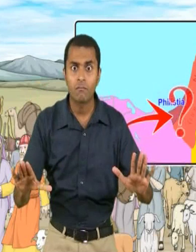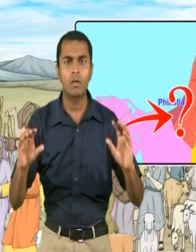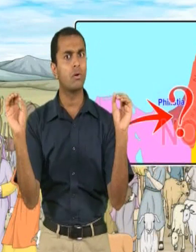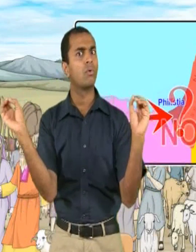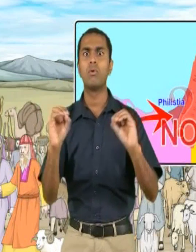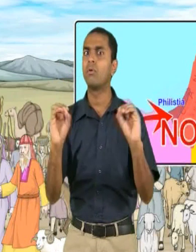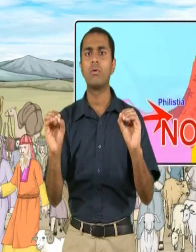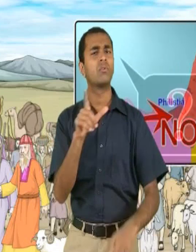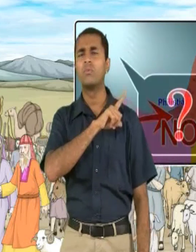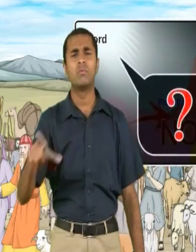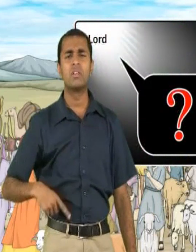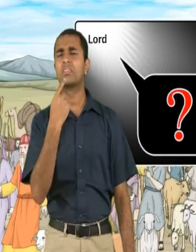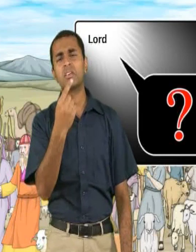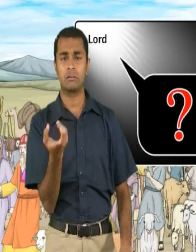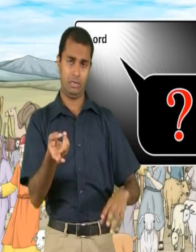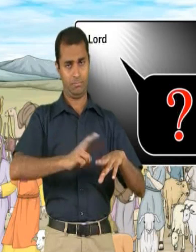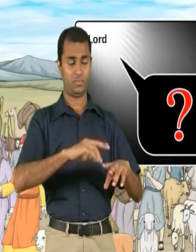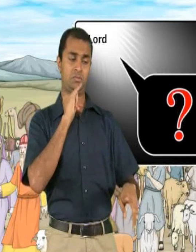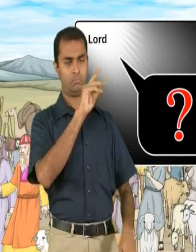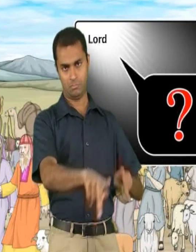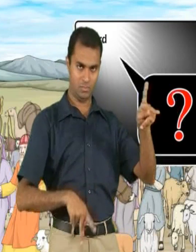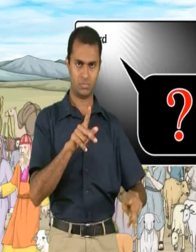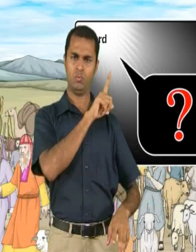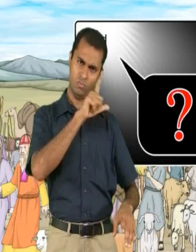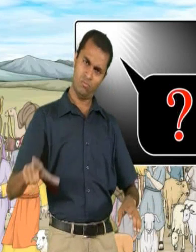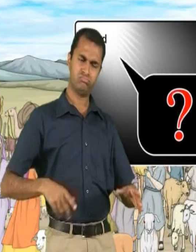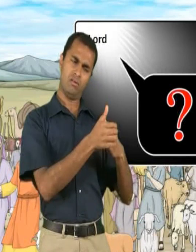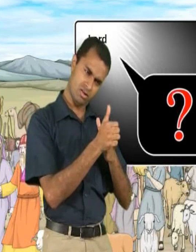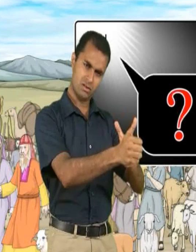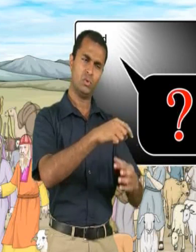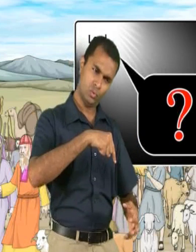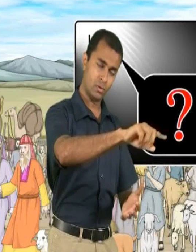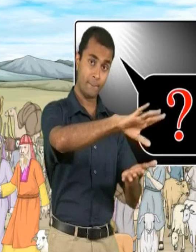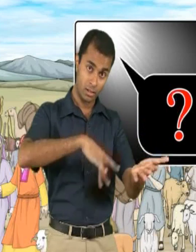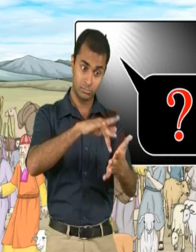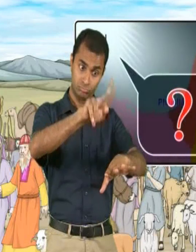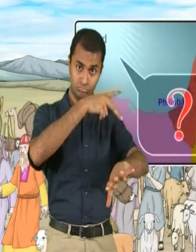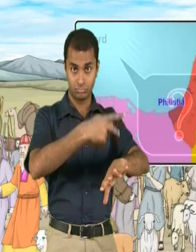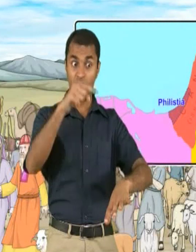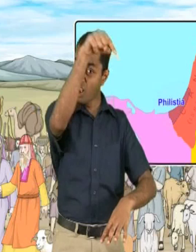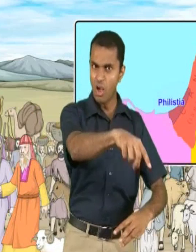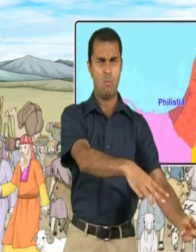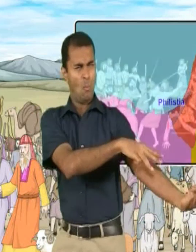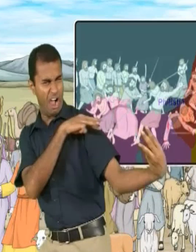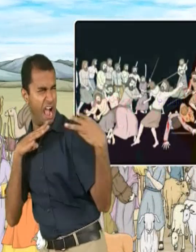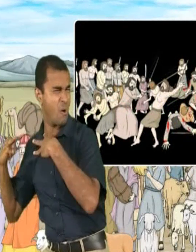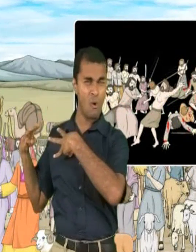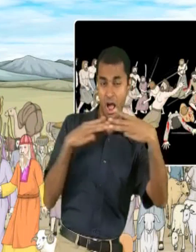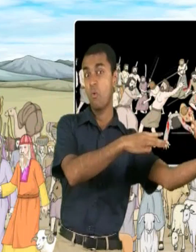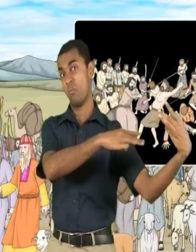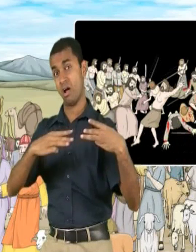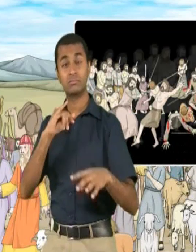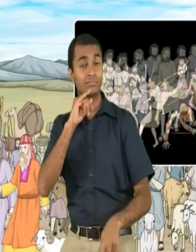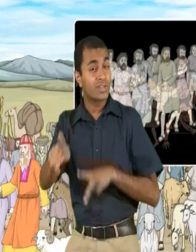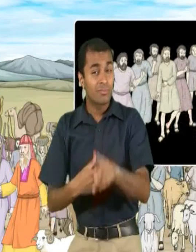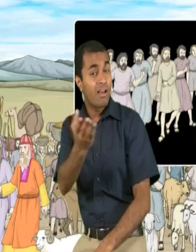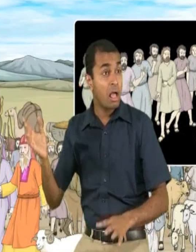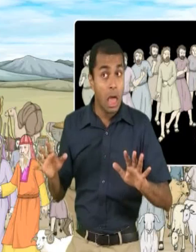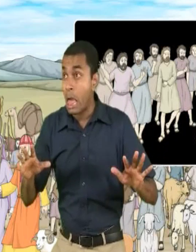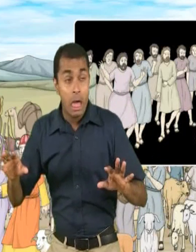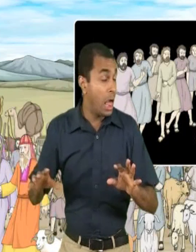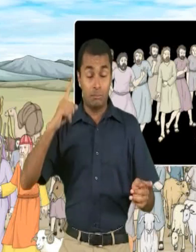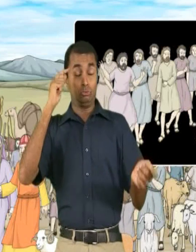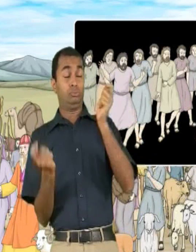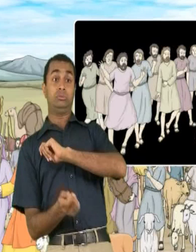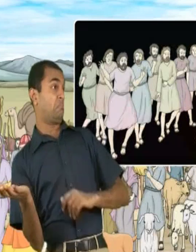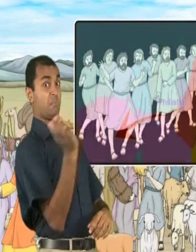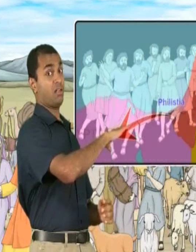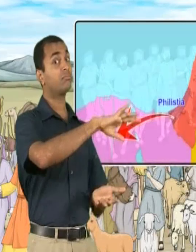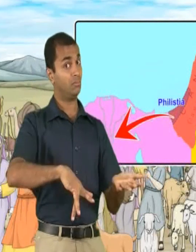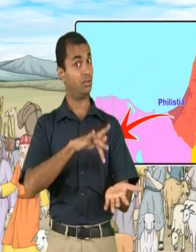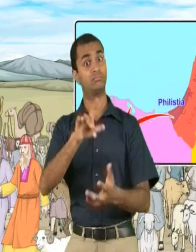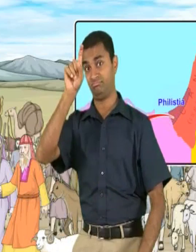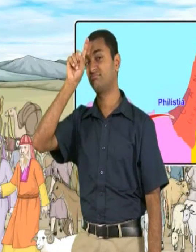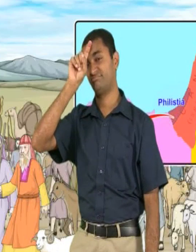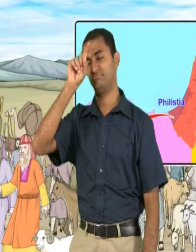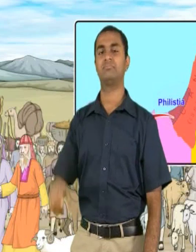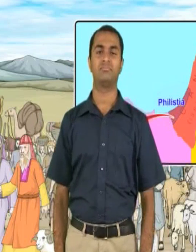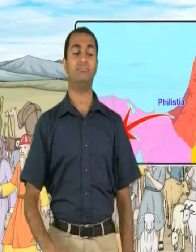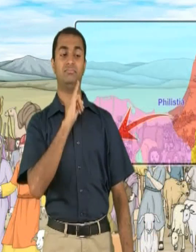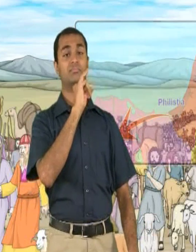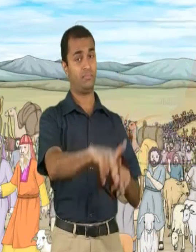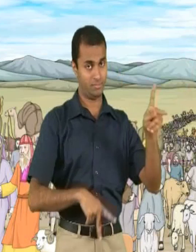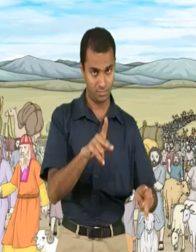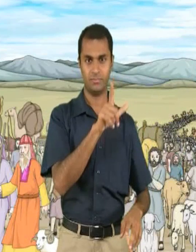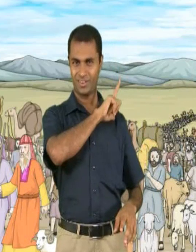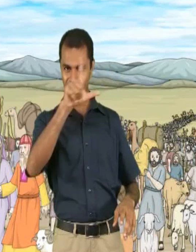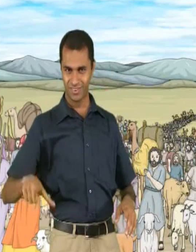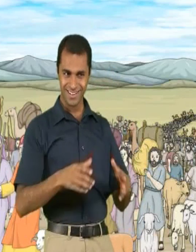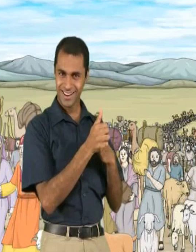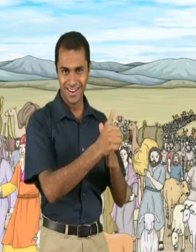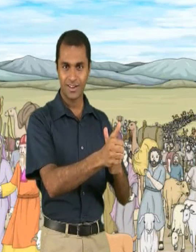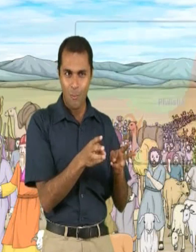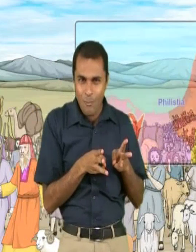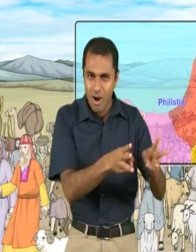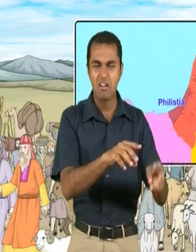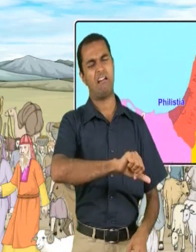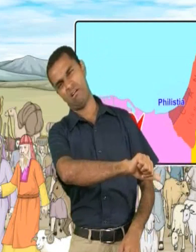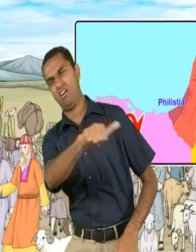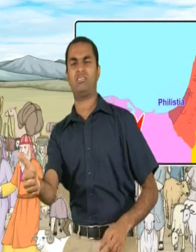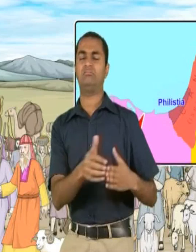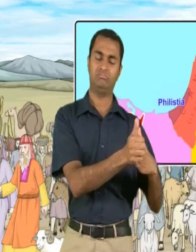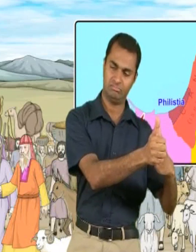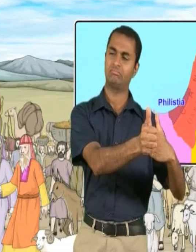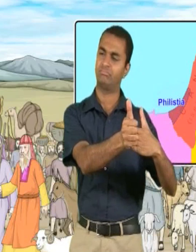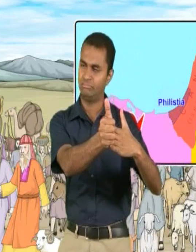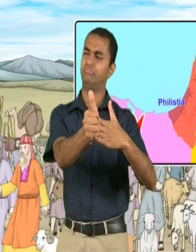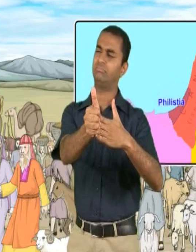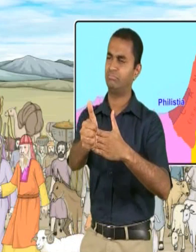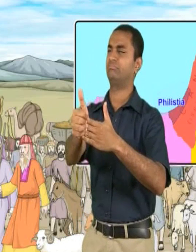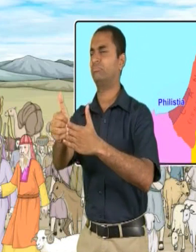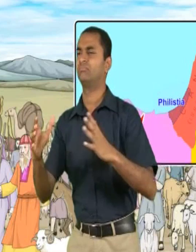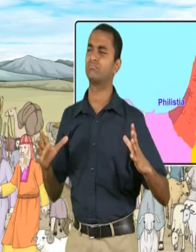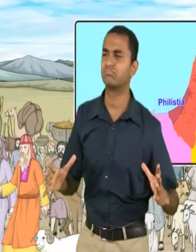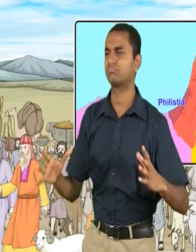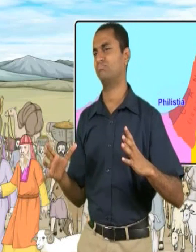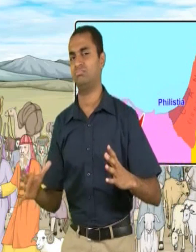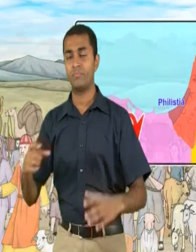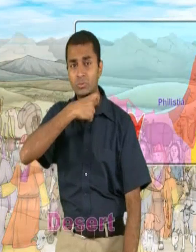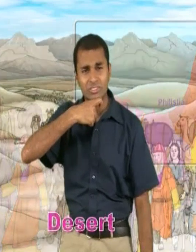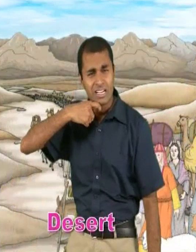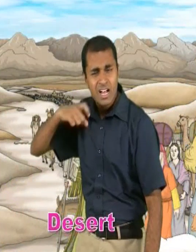For God said, “If the people face war, they might change their minds and return to Egypt.”